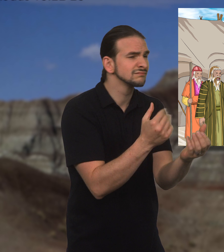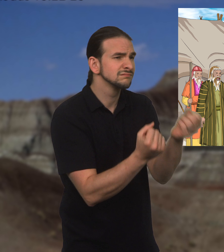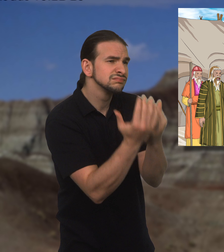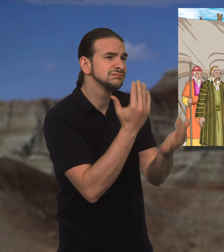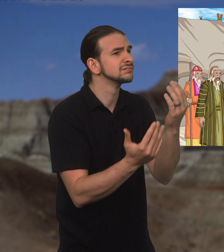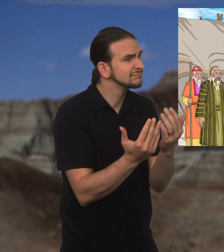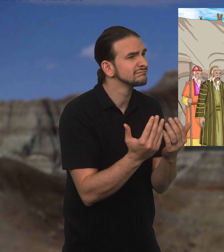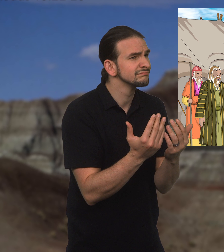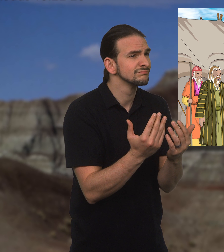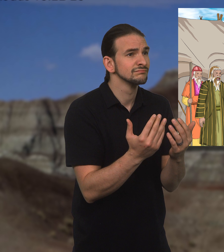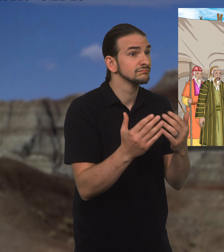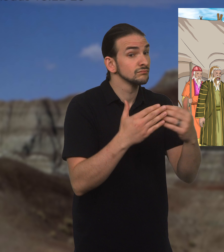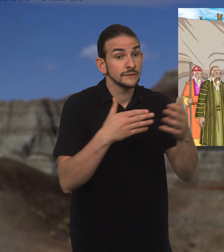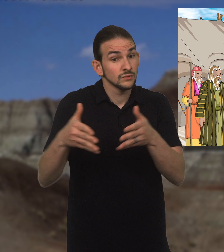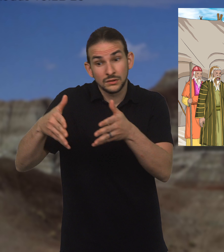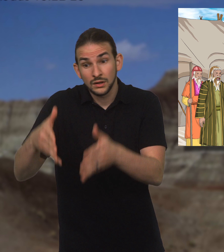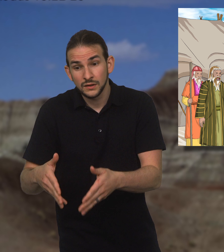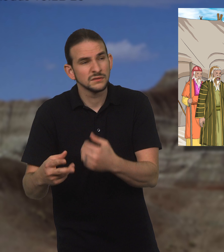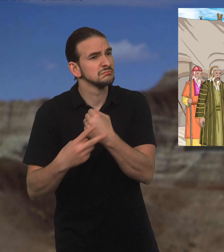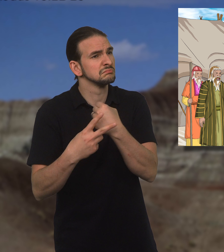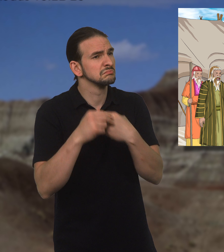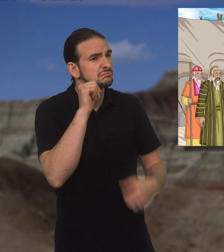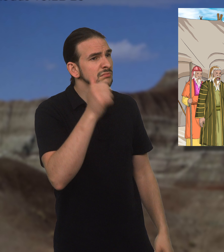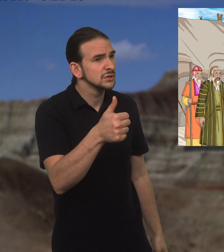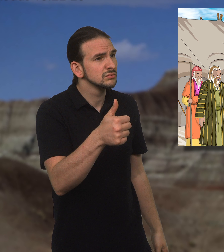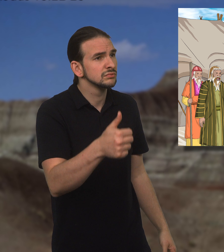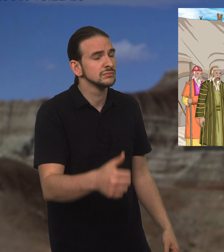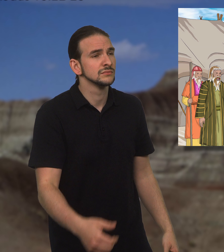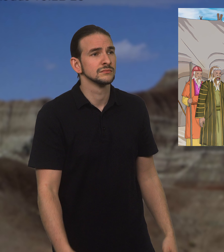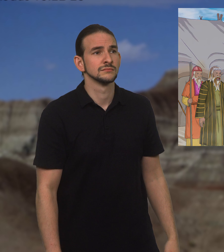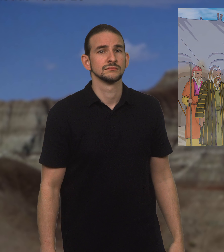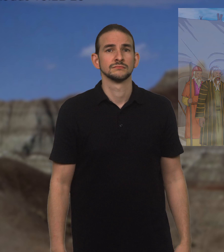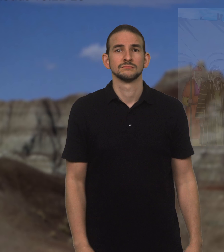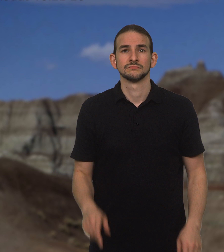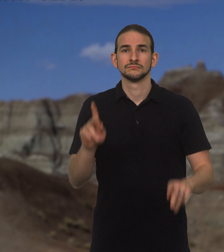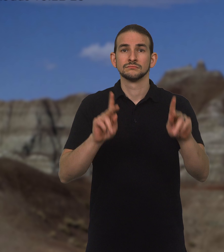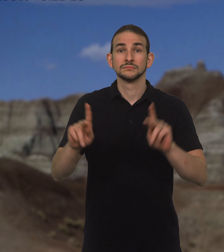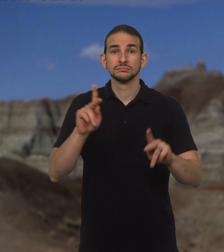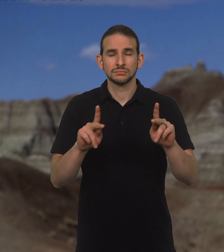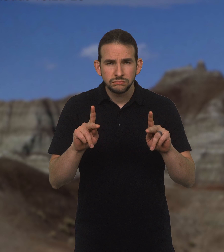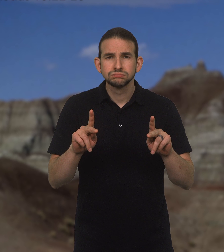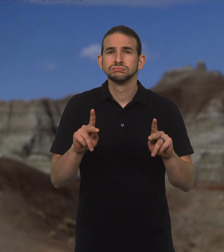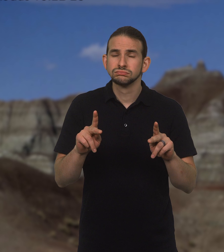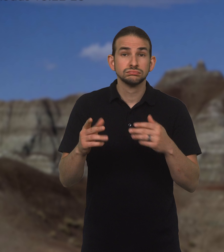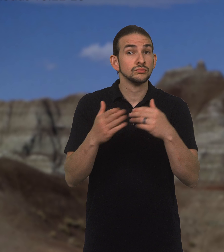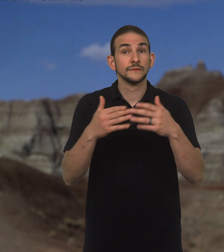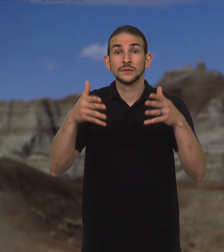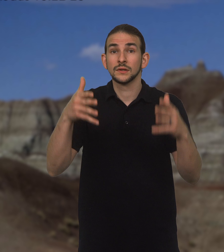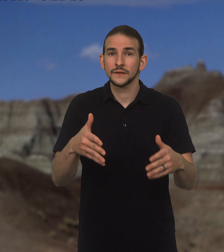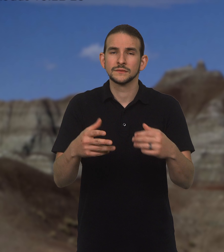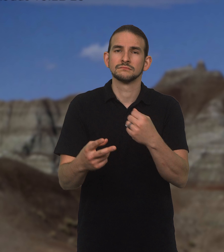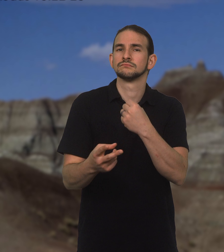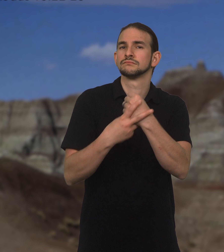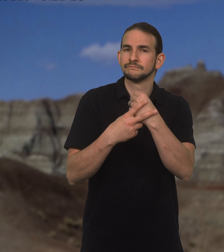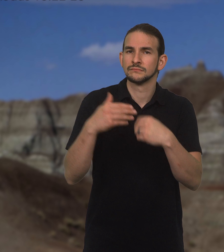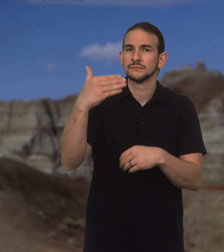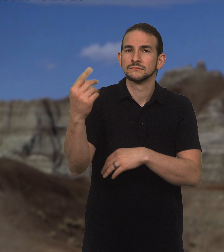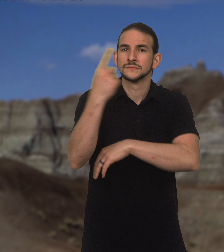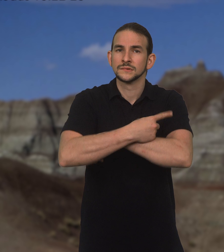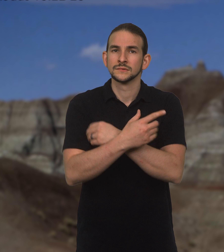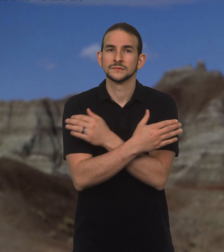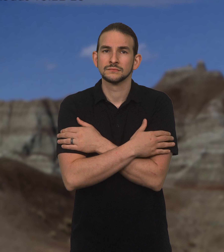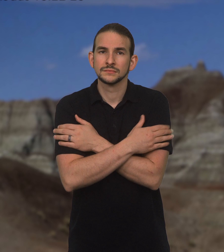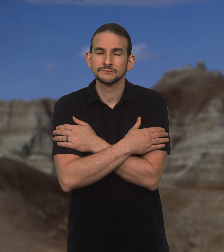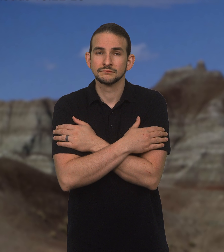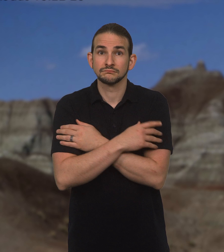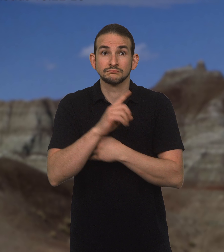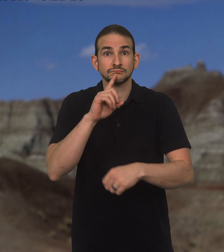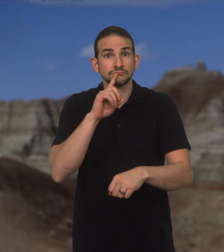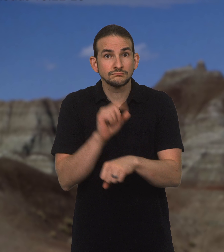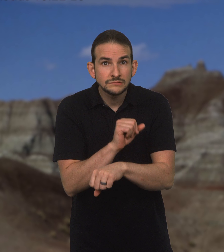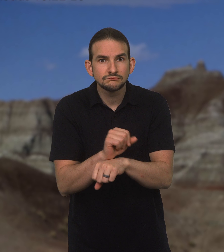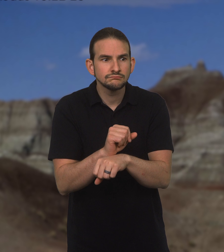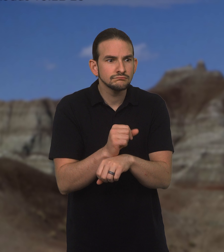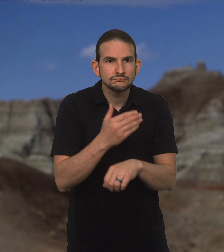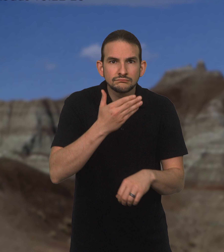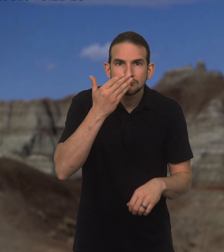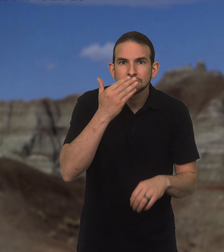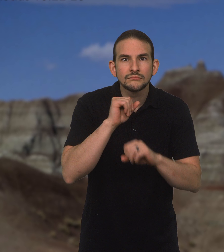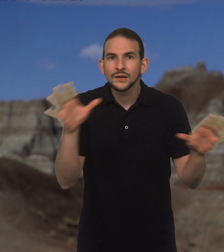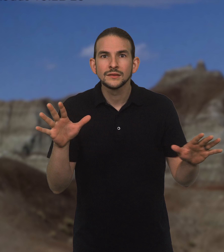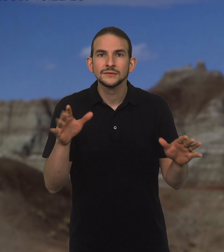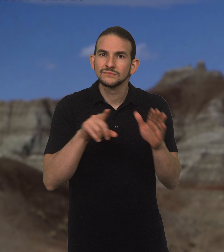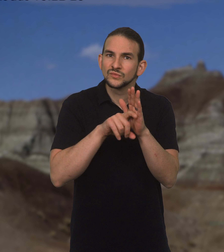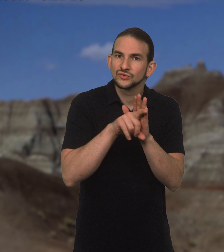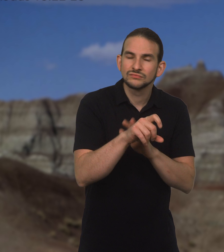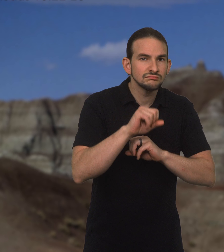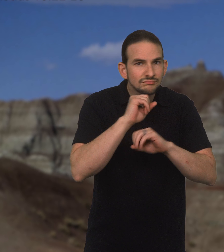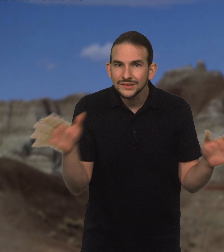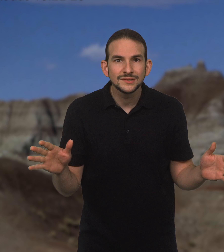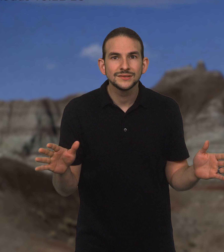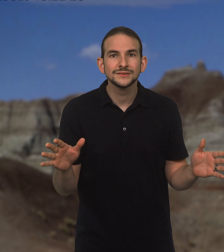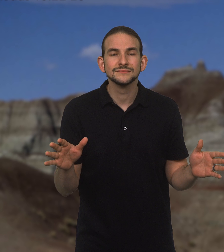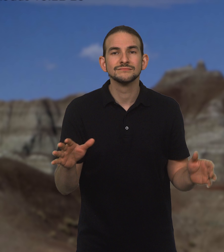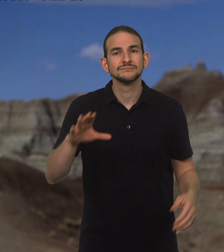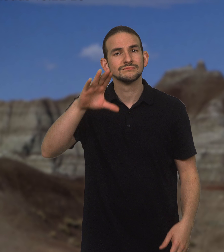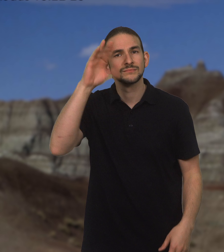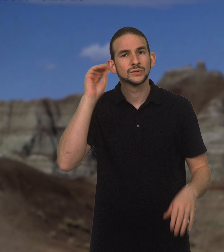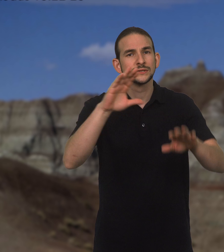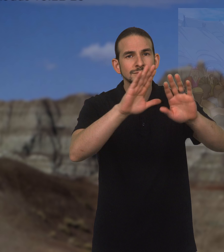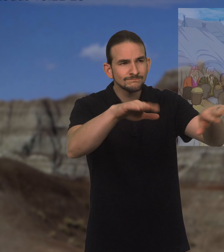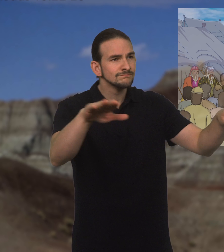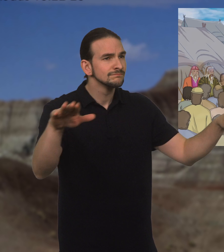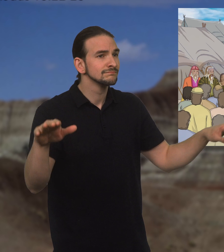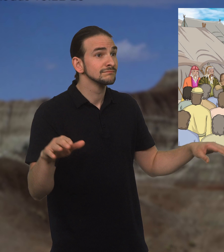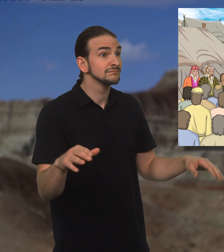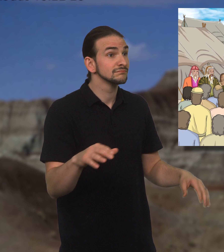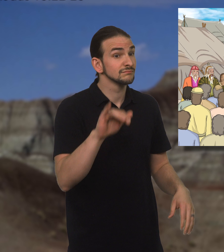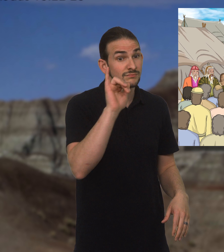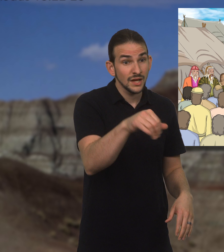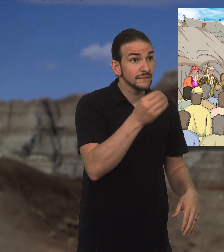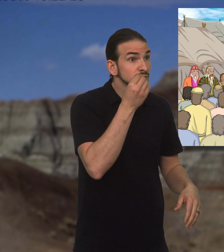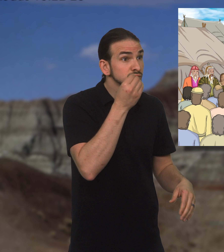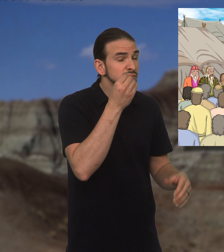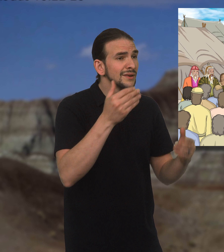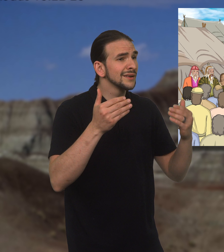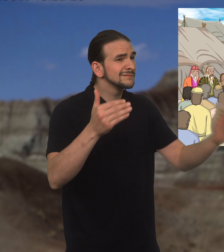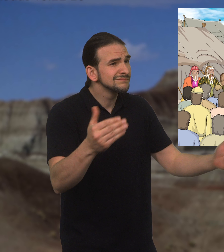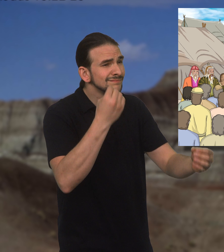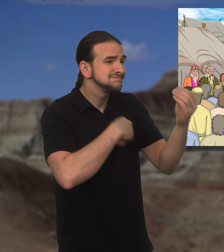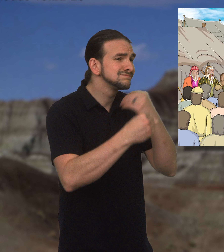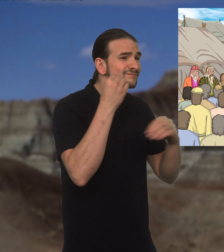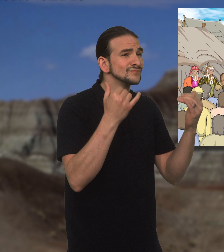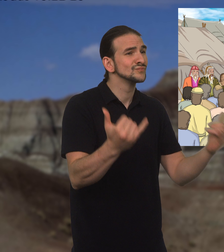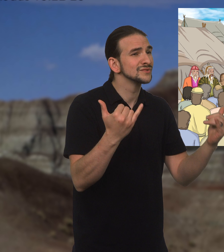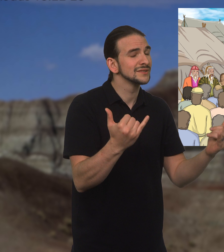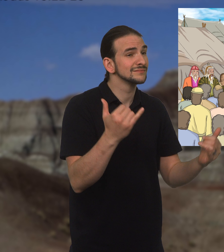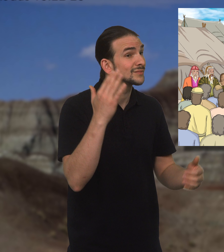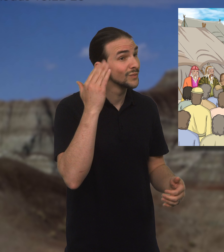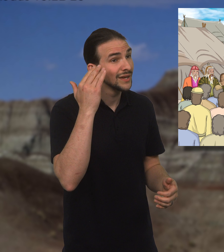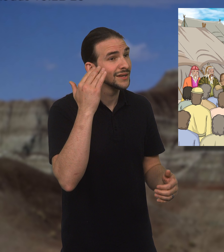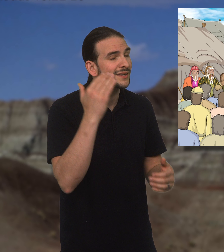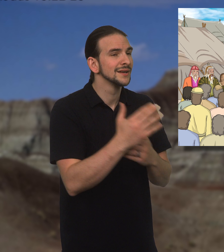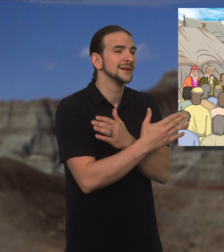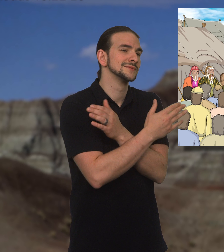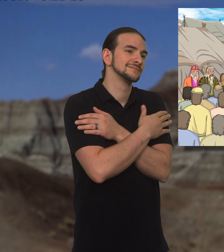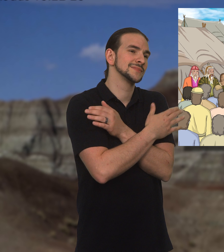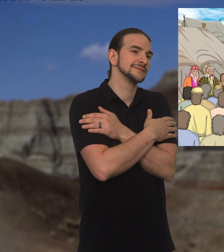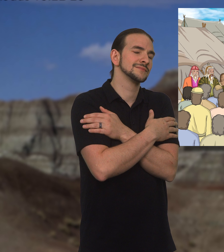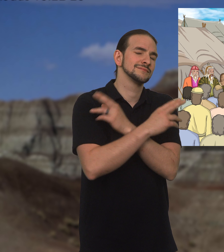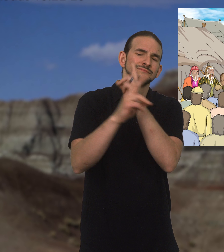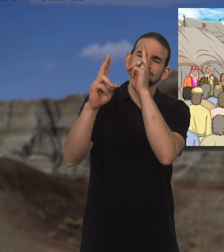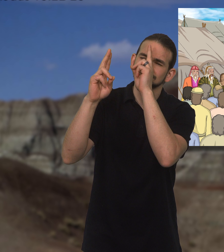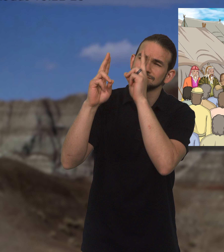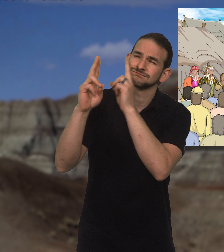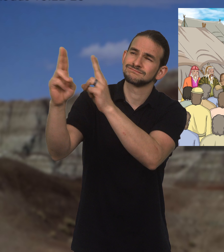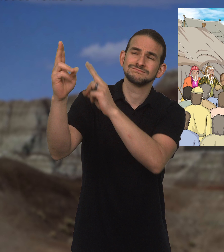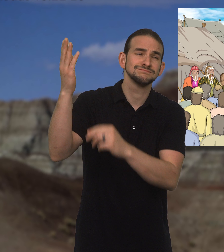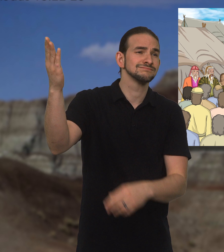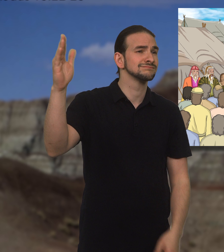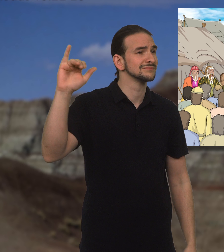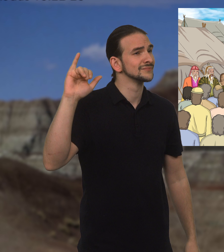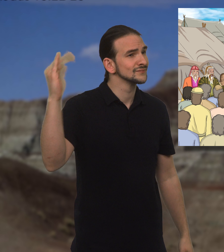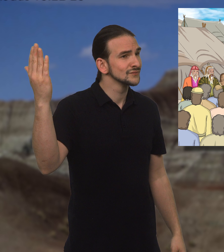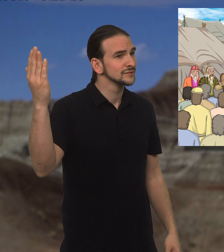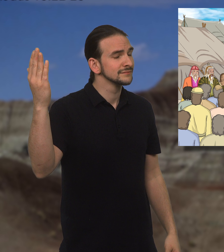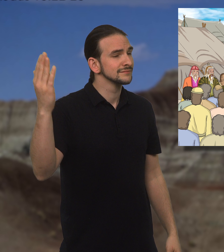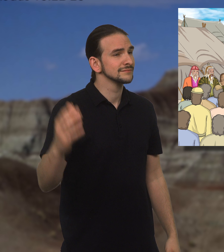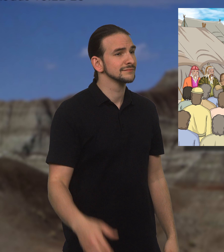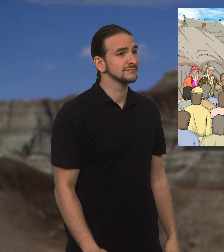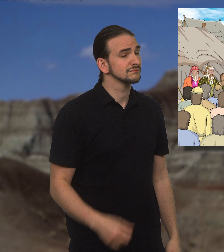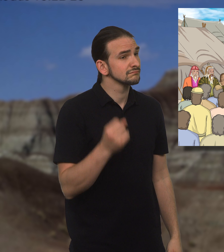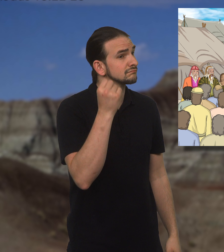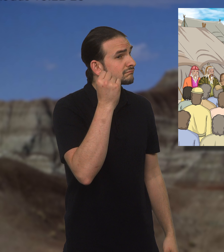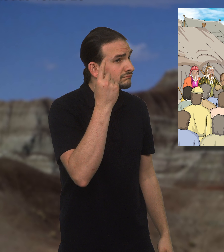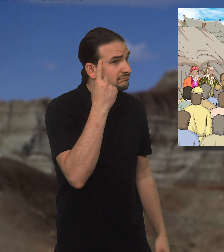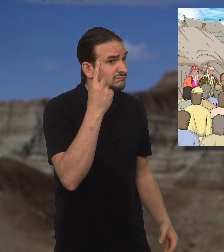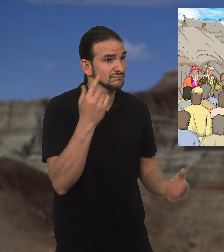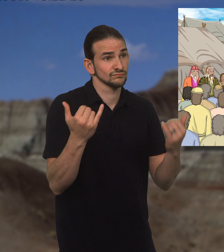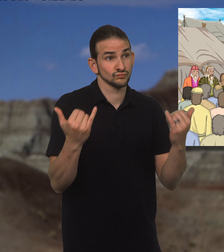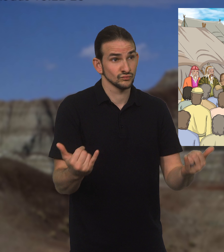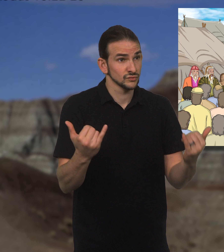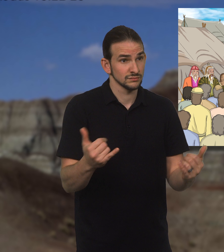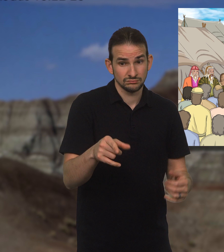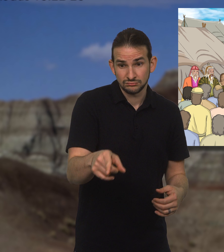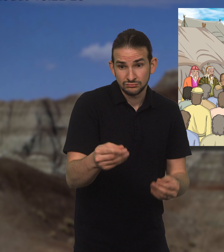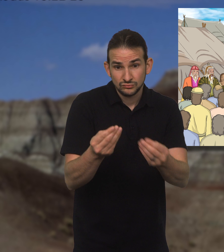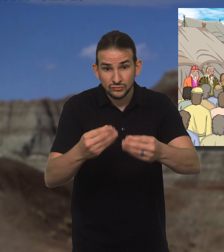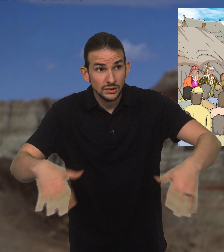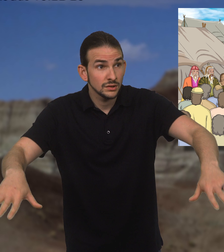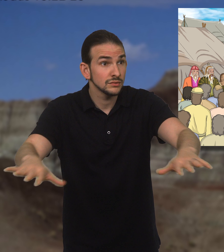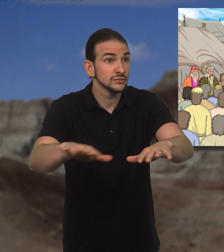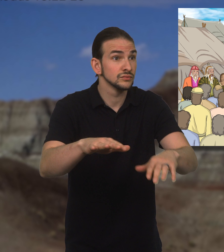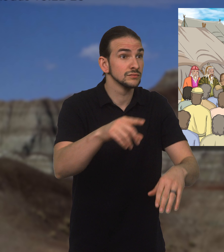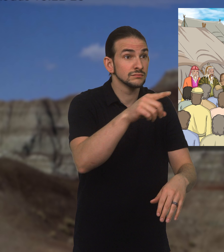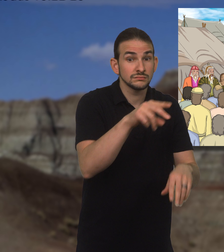Then set aside whatever remains and keep it until morning.’” So they set it aside until morning as Moses had commanded, and it did not smell or contain any maggots.